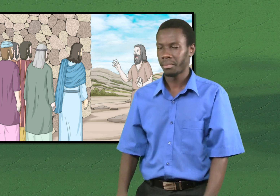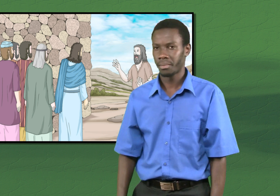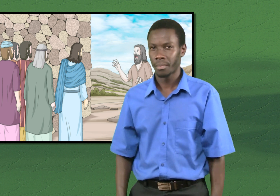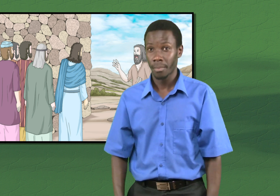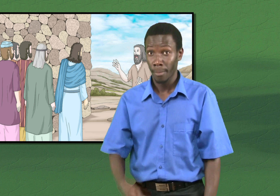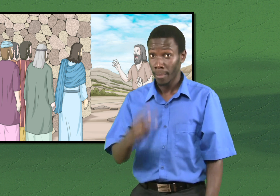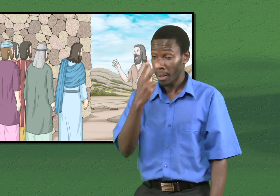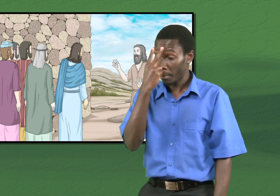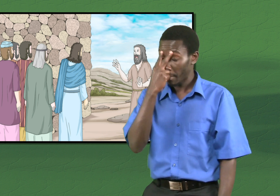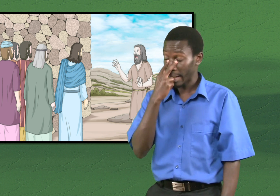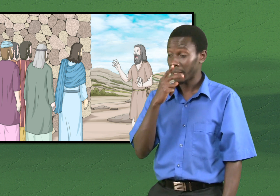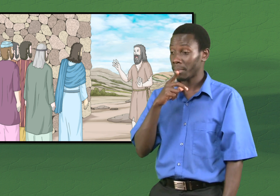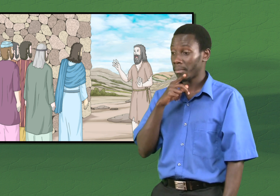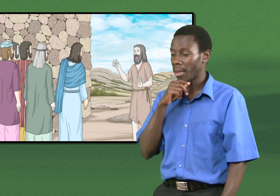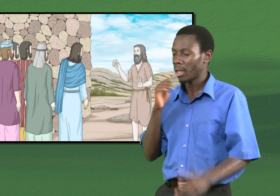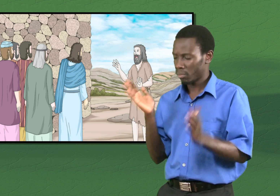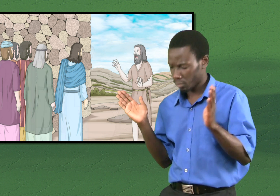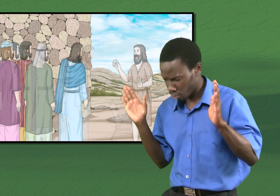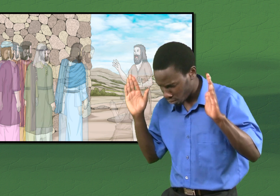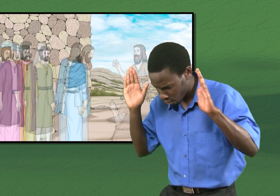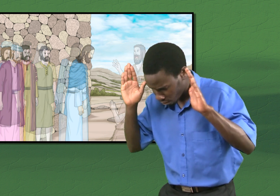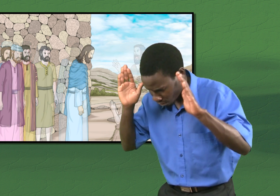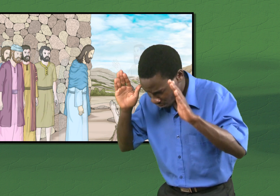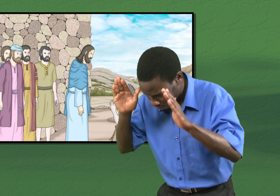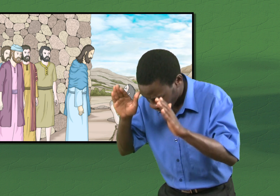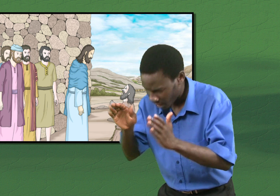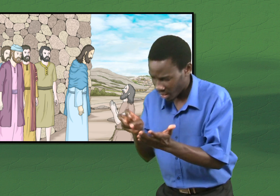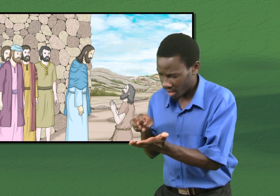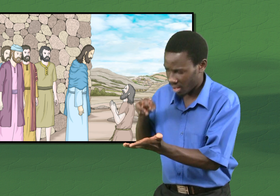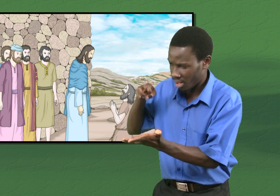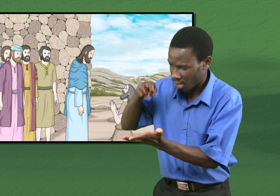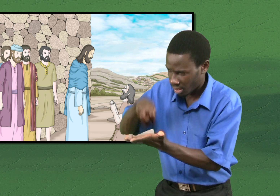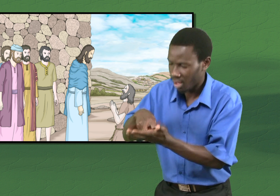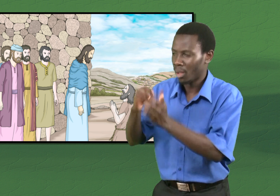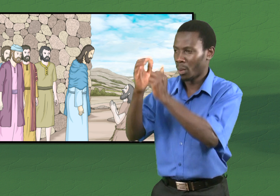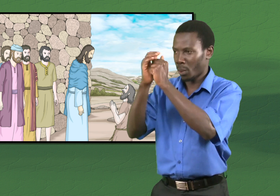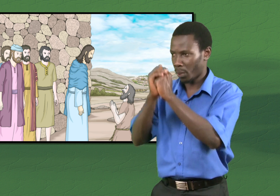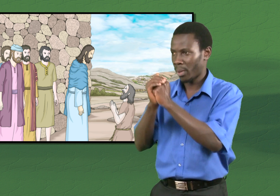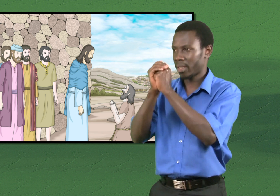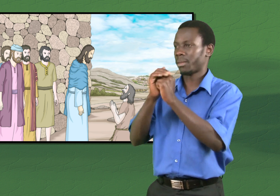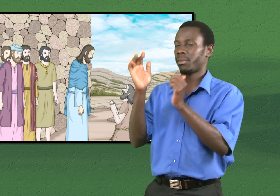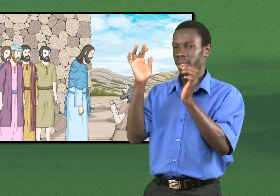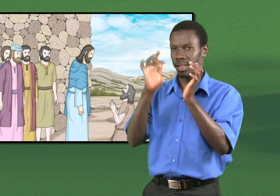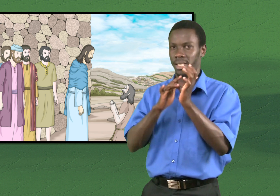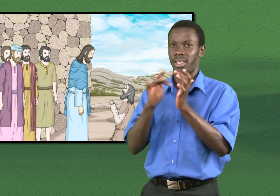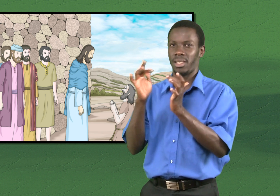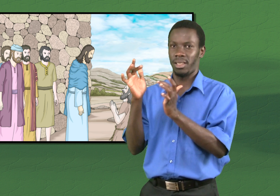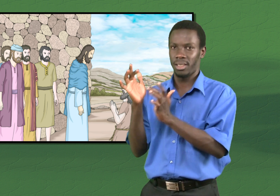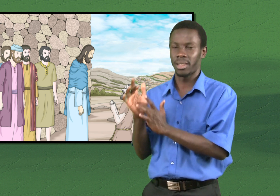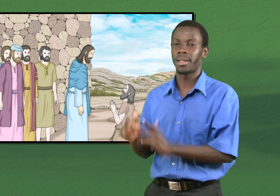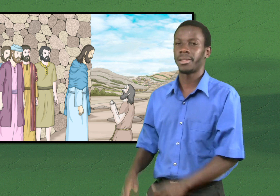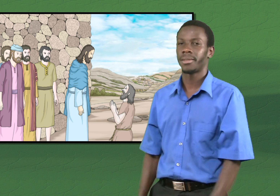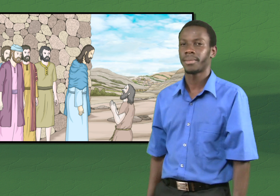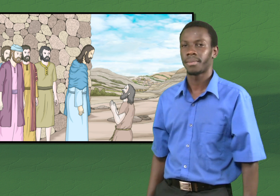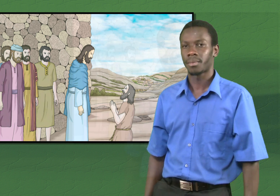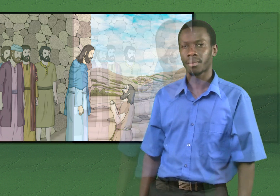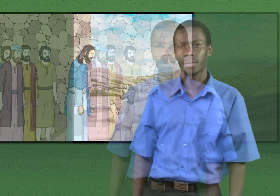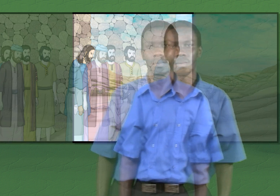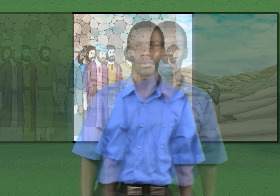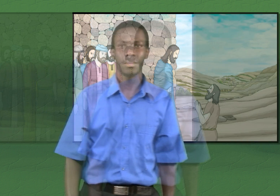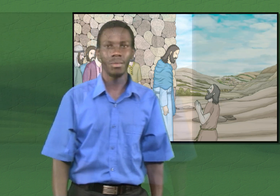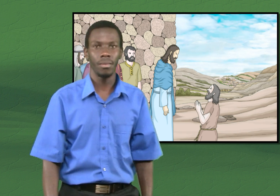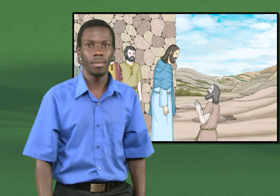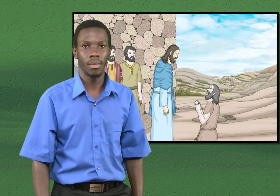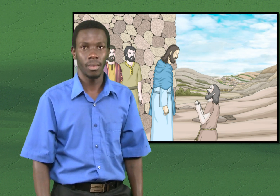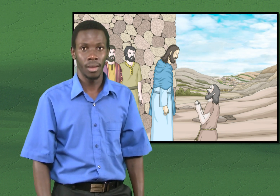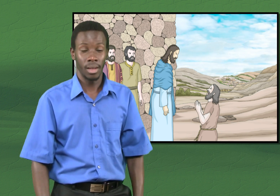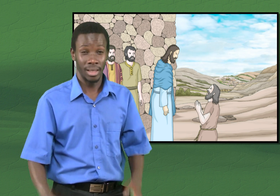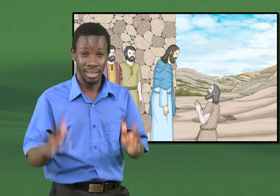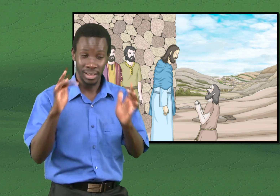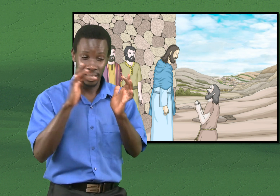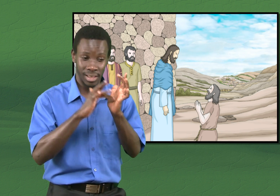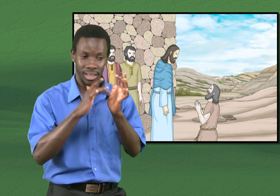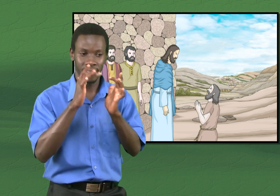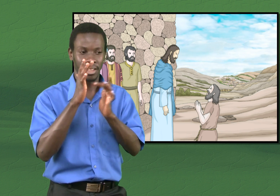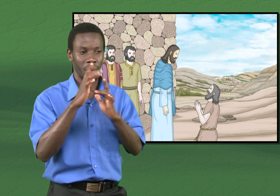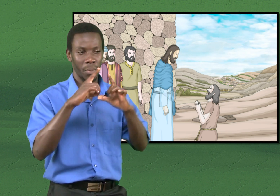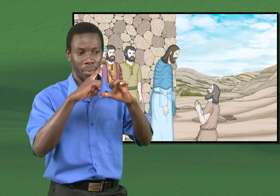And he worshiped Jesus.